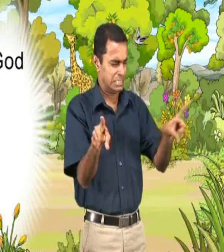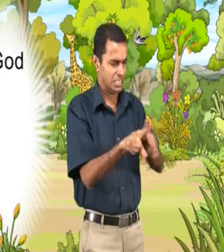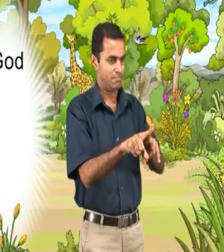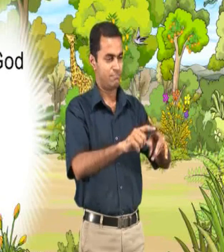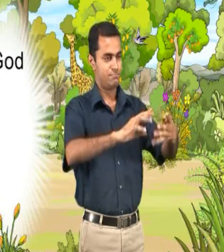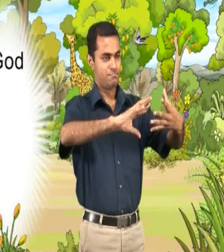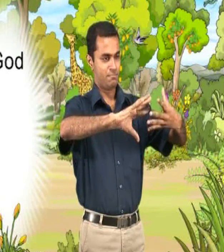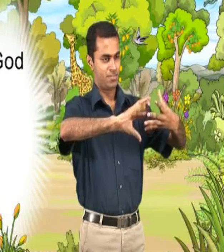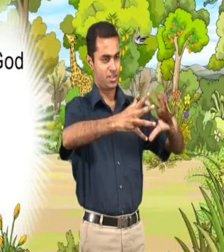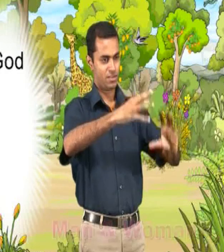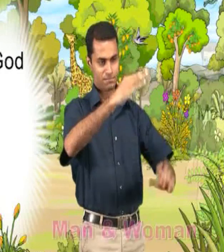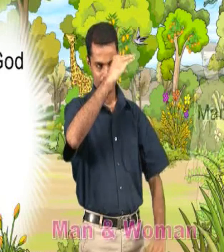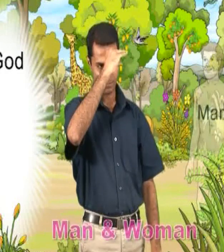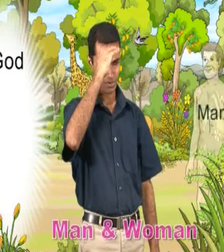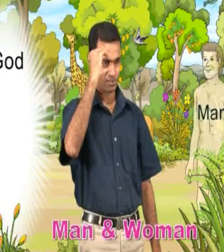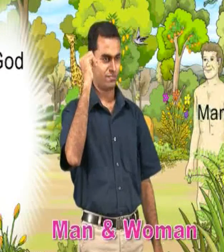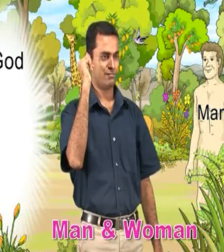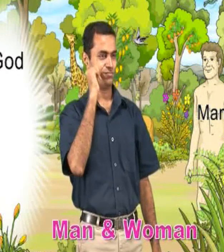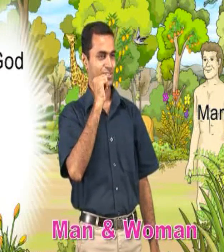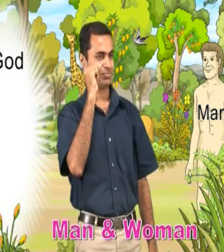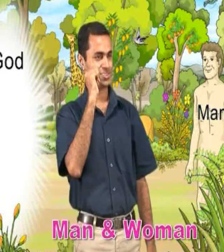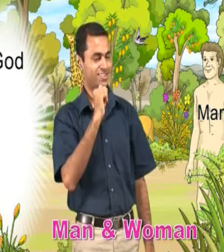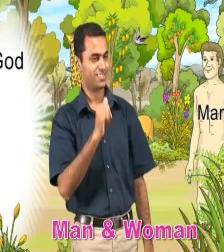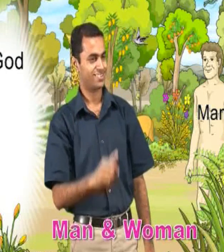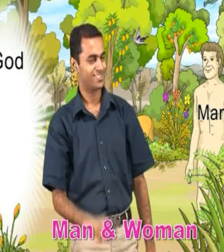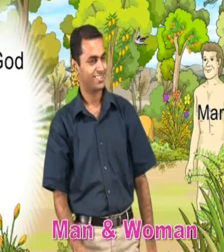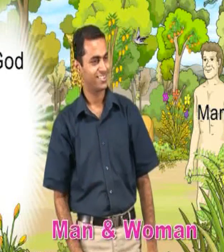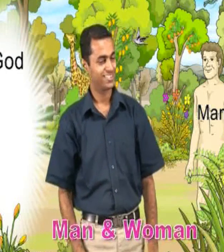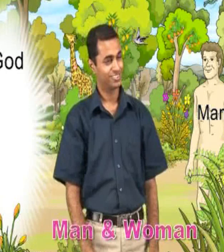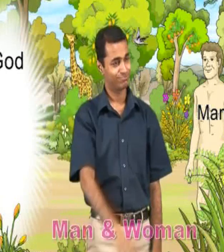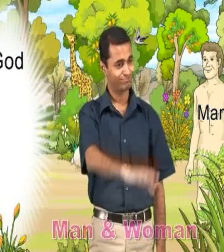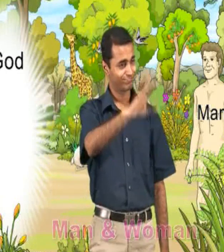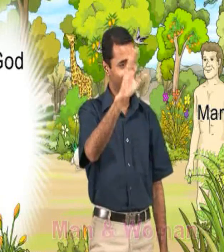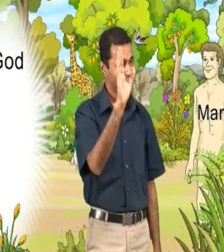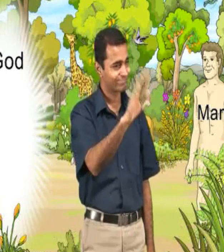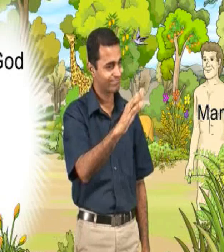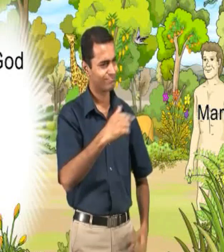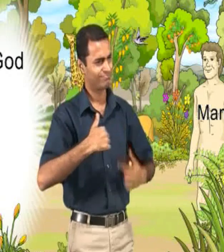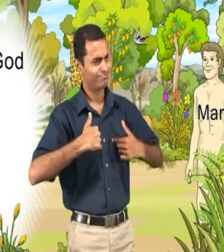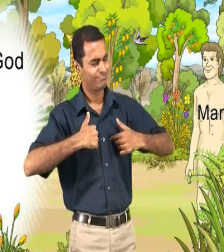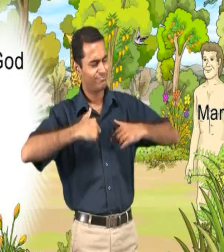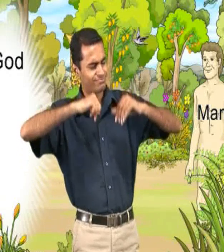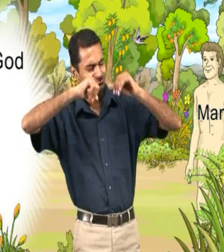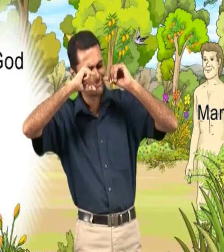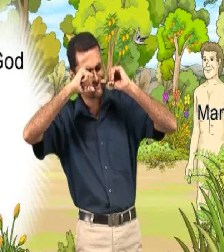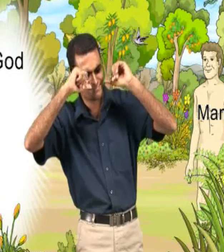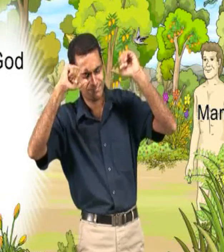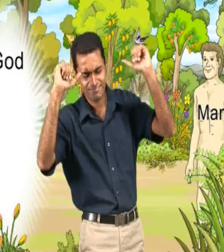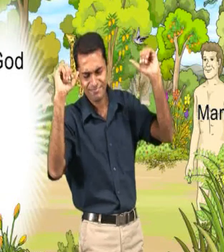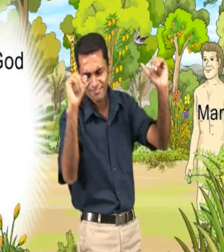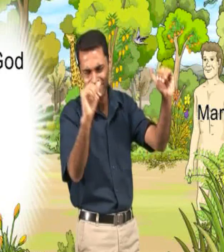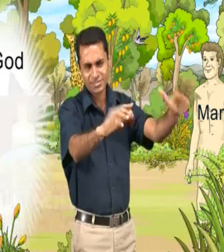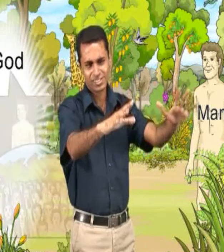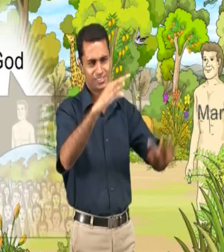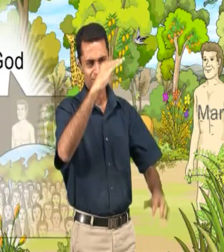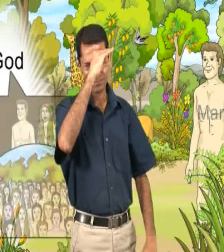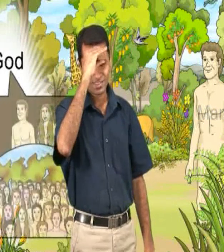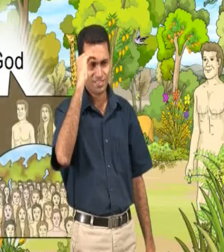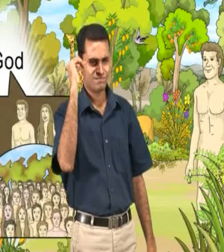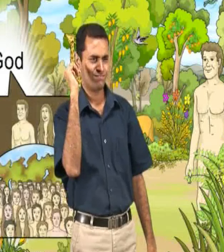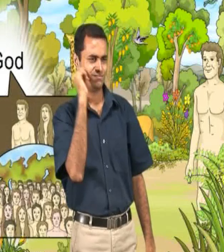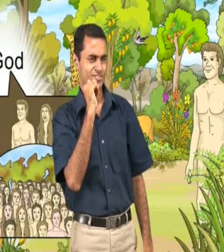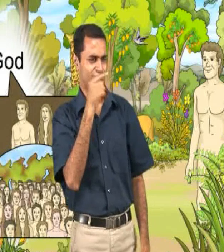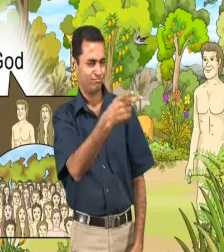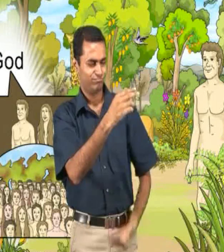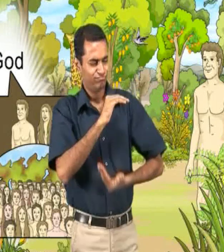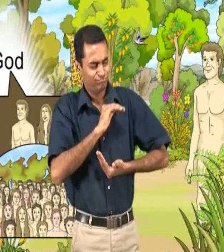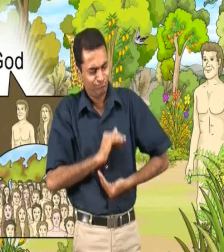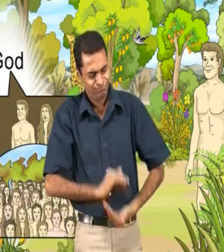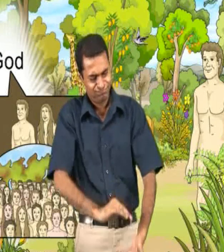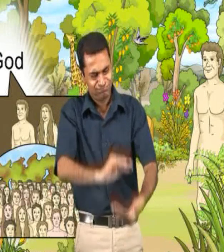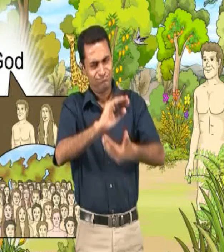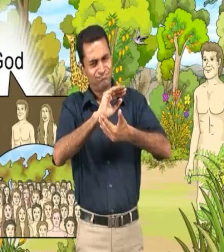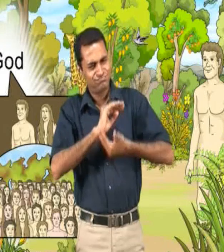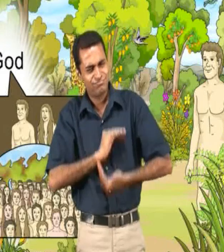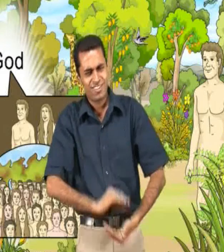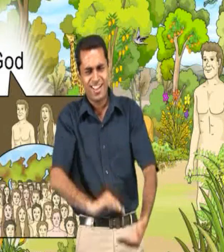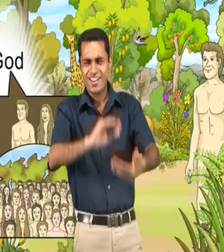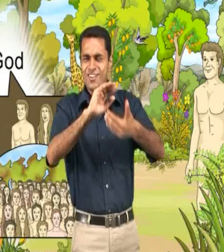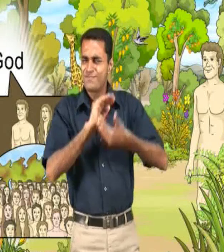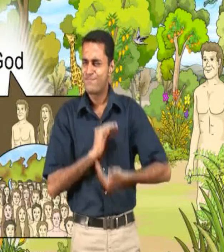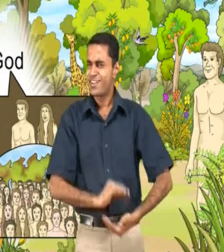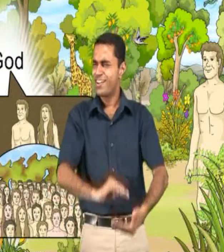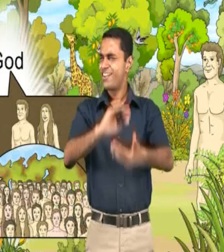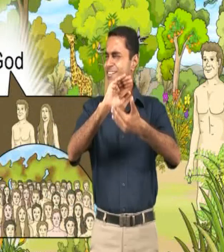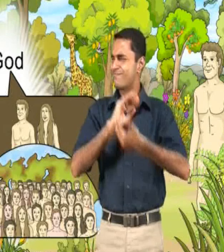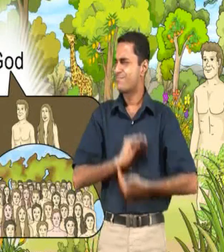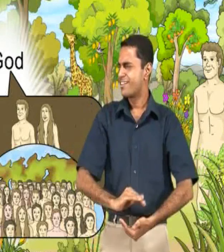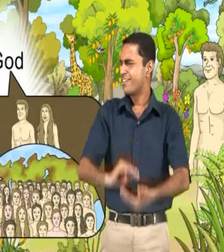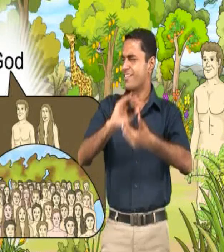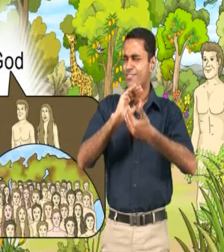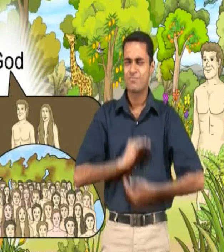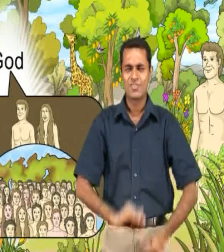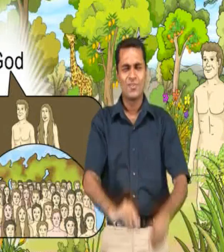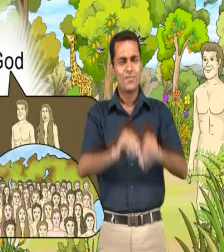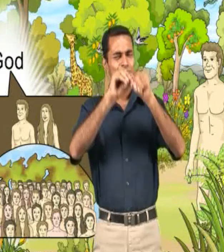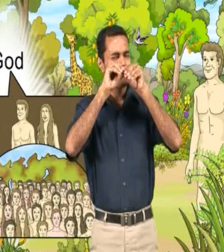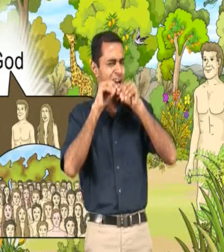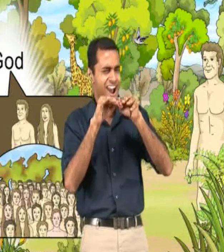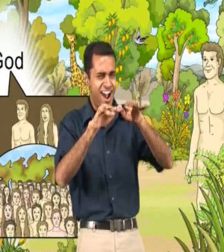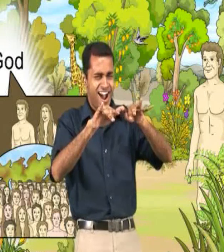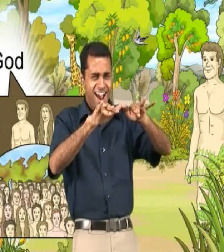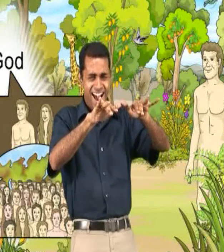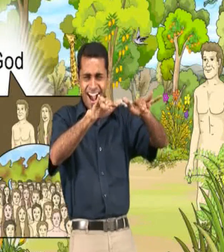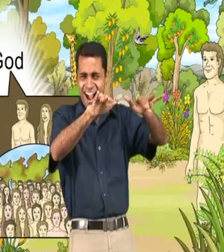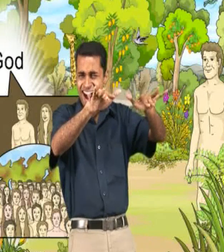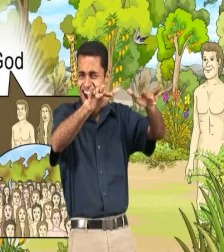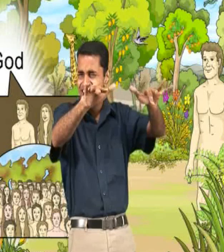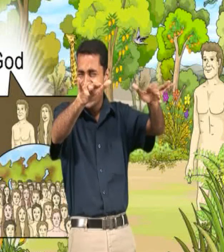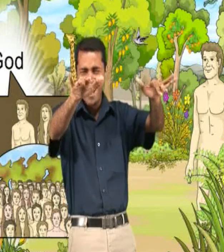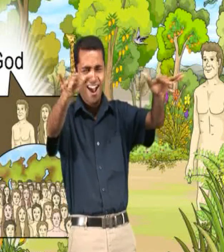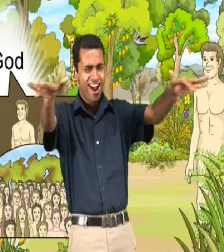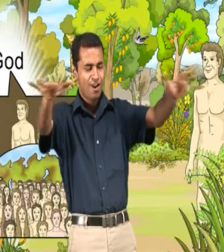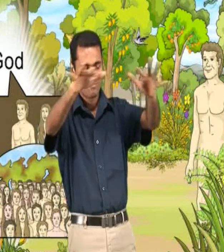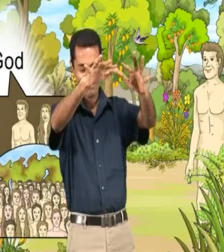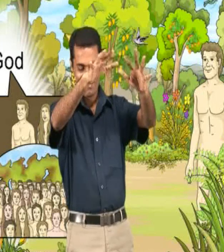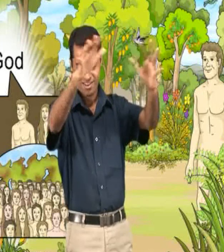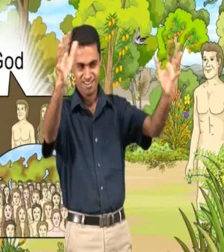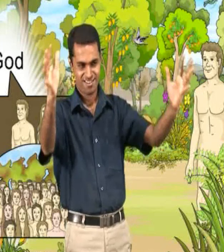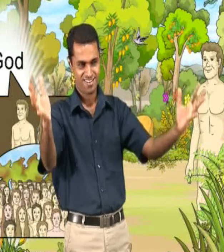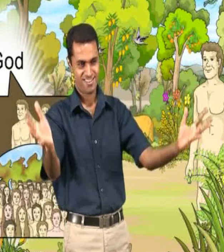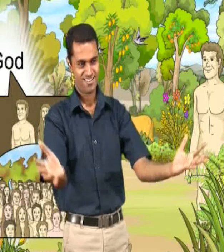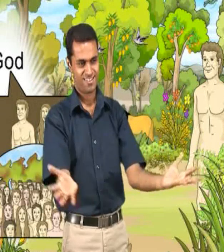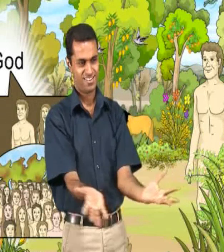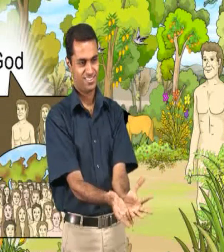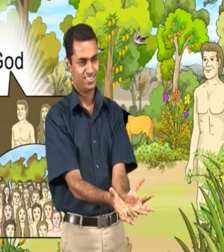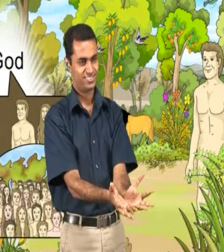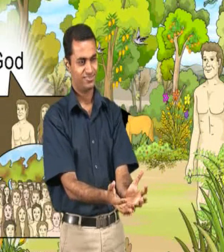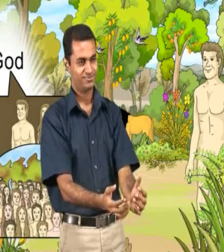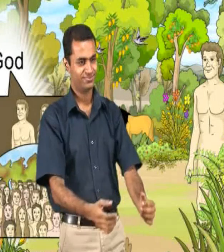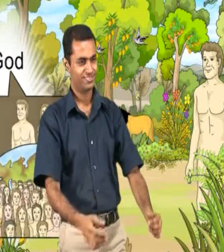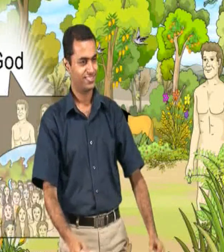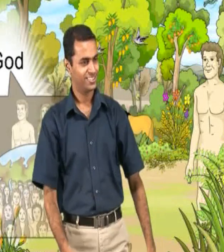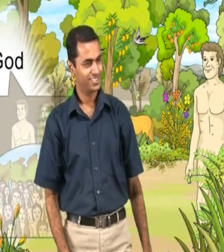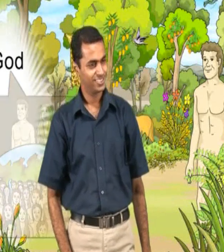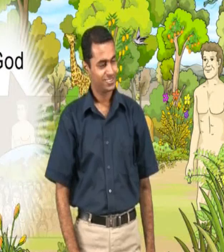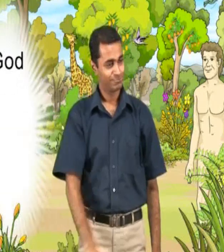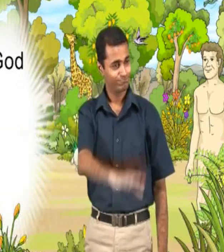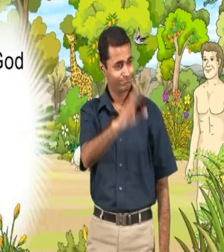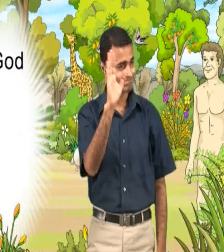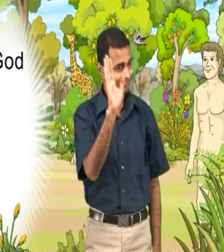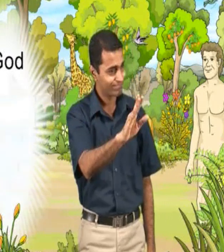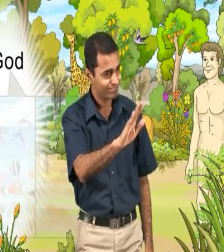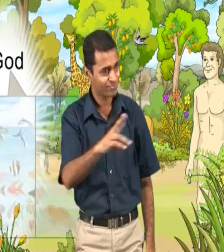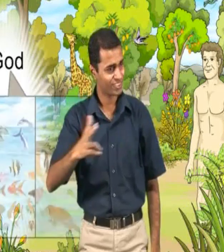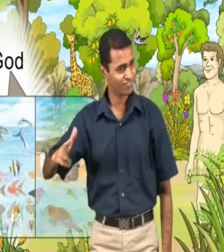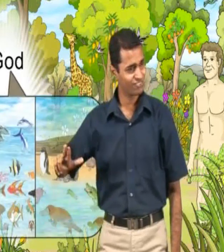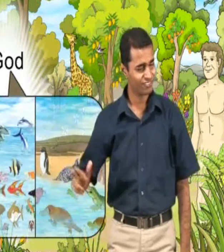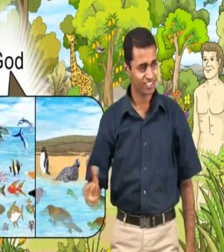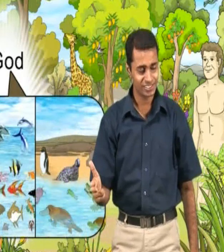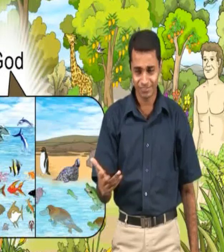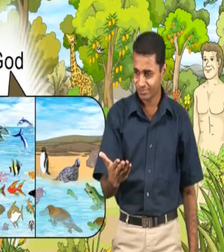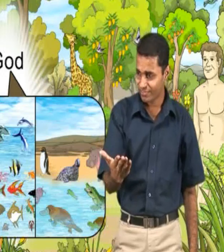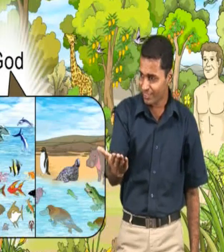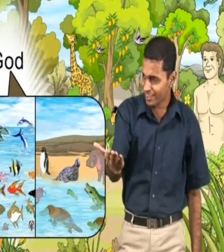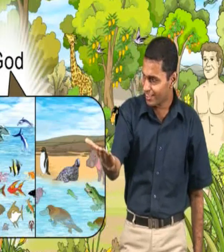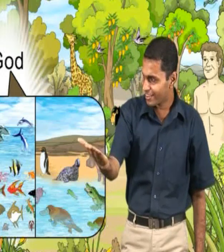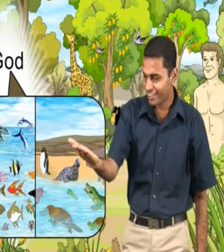male and female He created them. God blessed them and said to them, “Be fruitful and multiply, and fill the earth and subdue it;